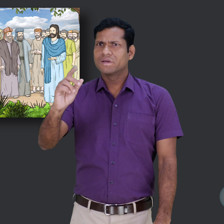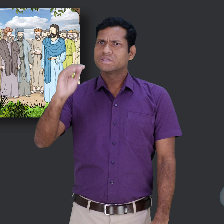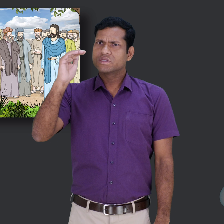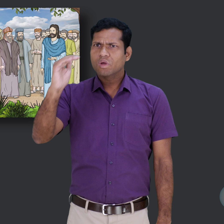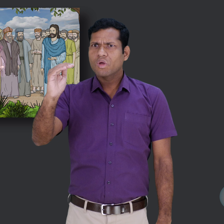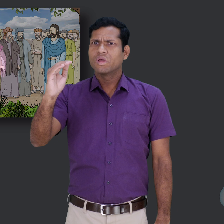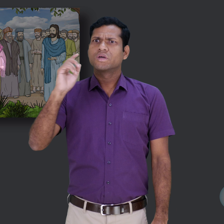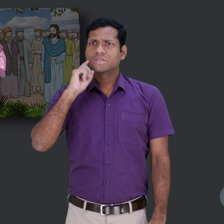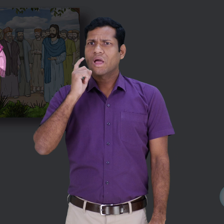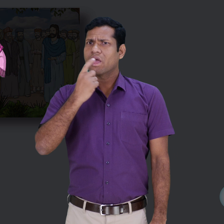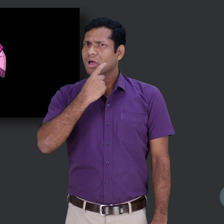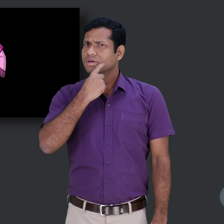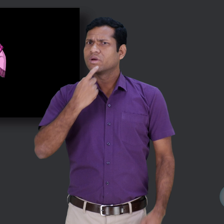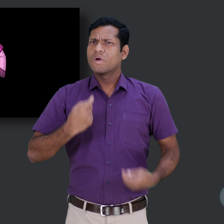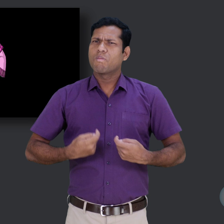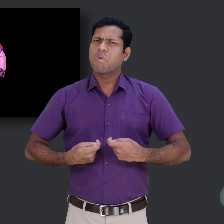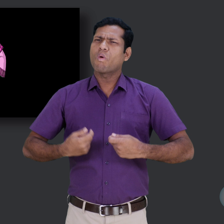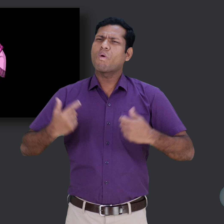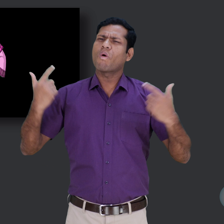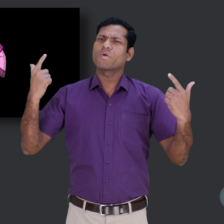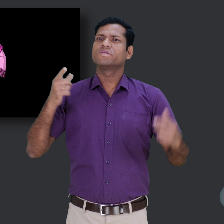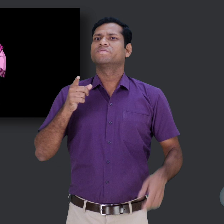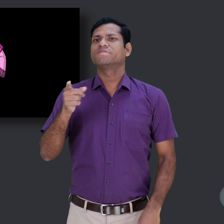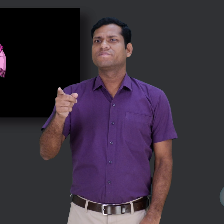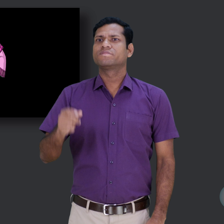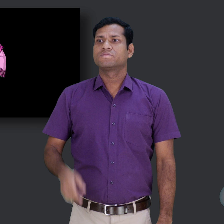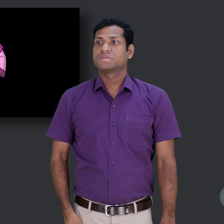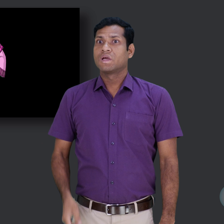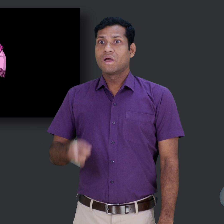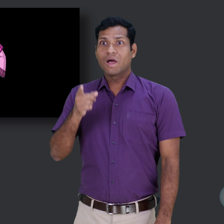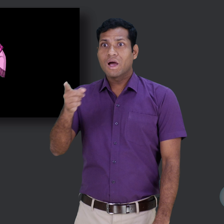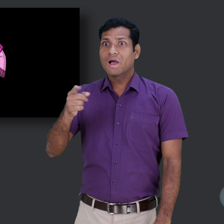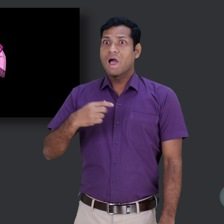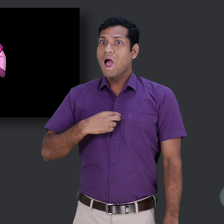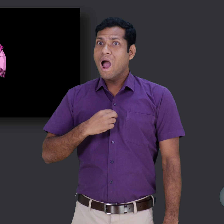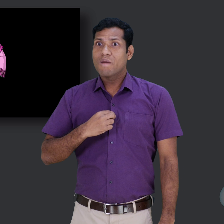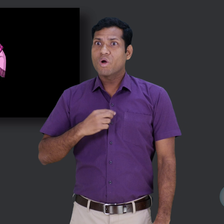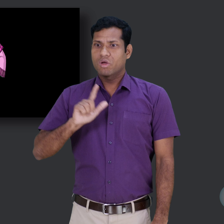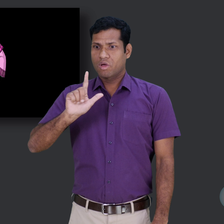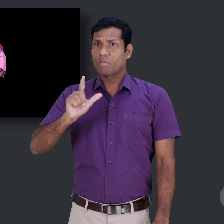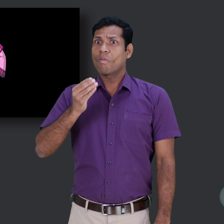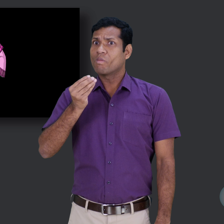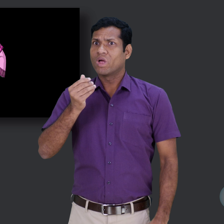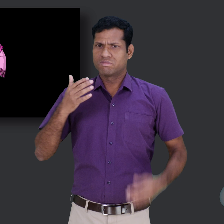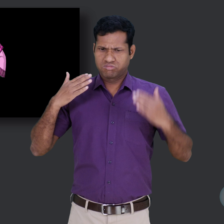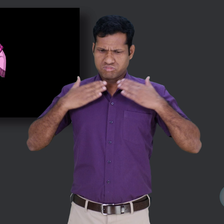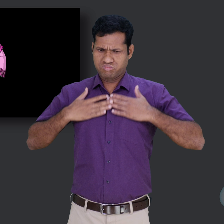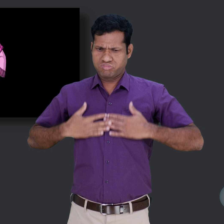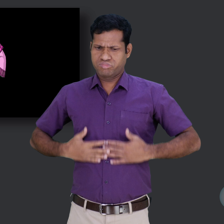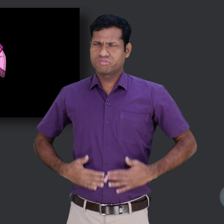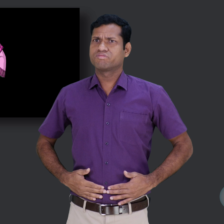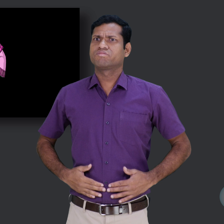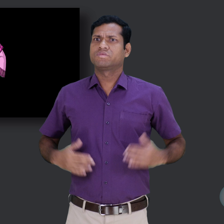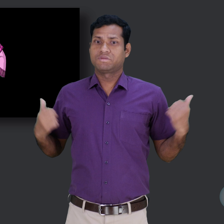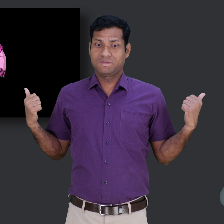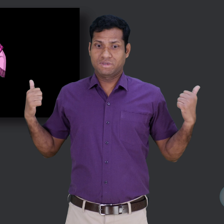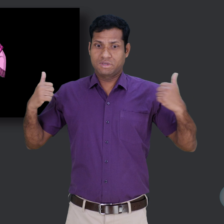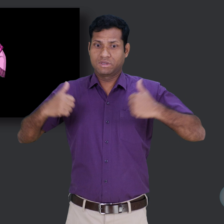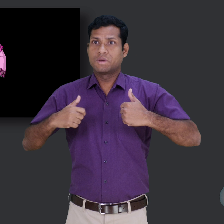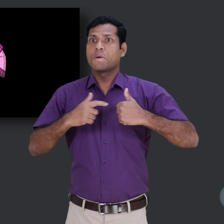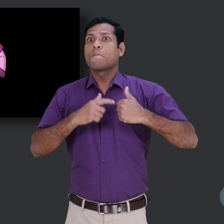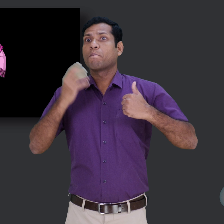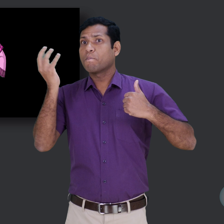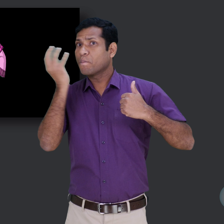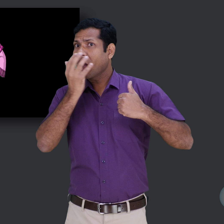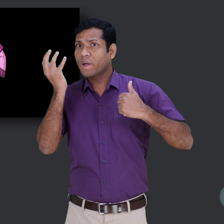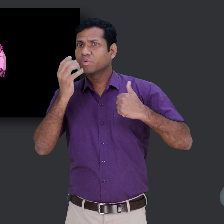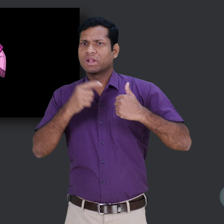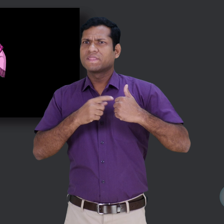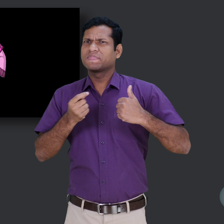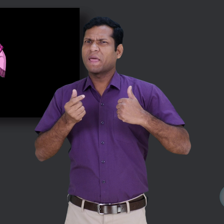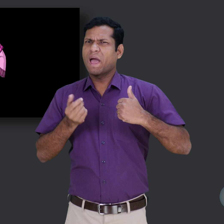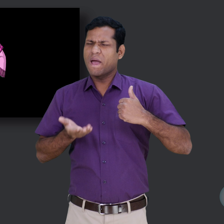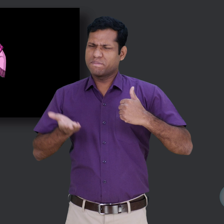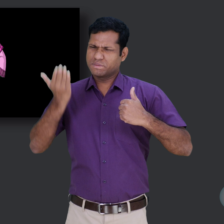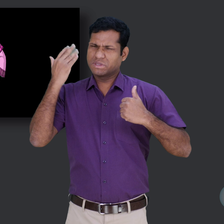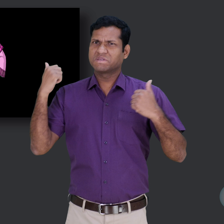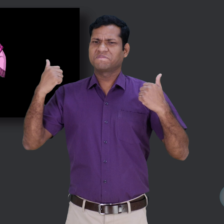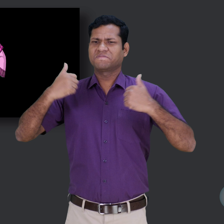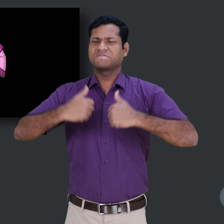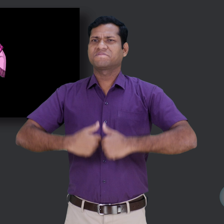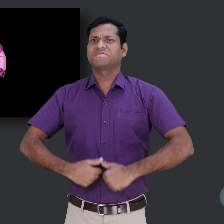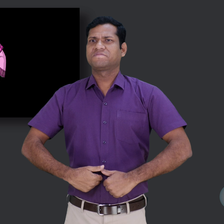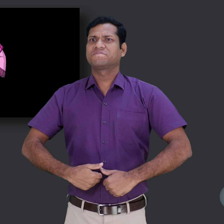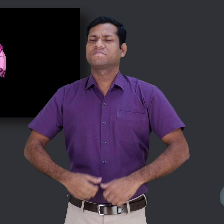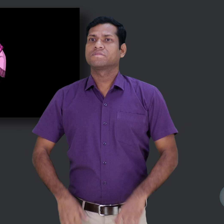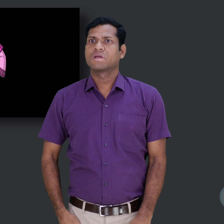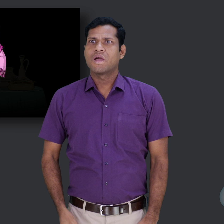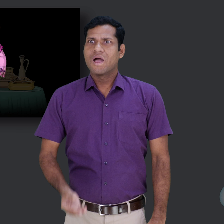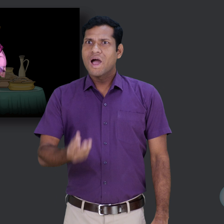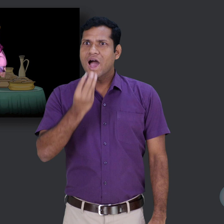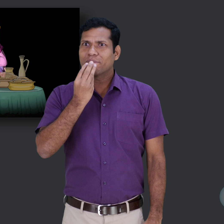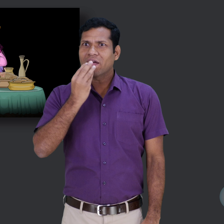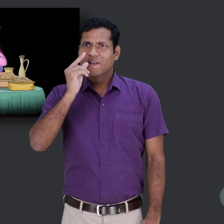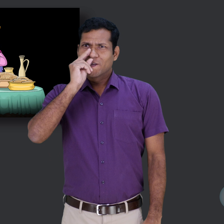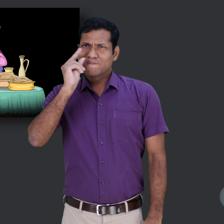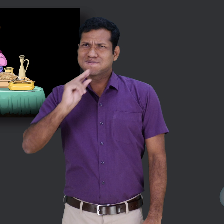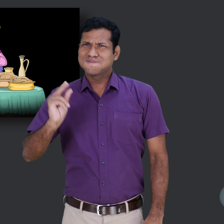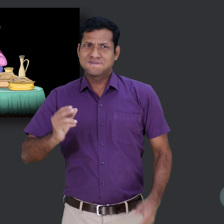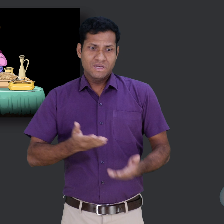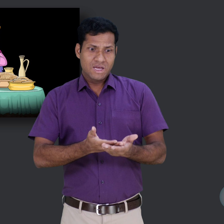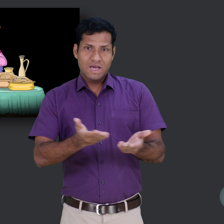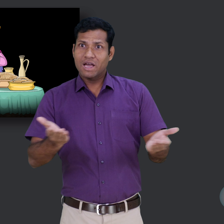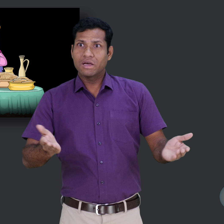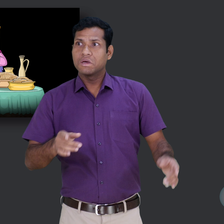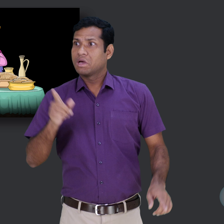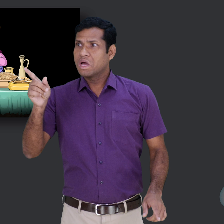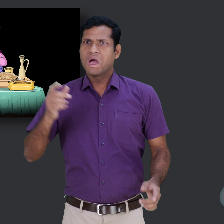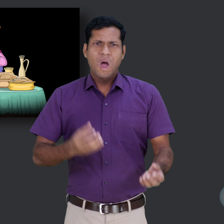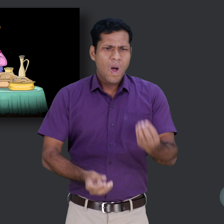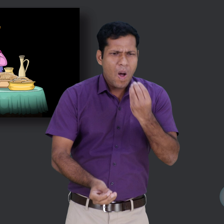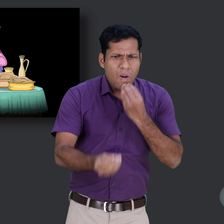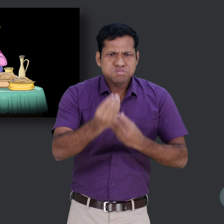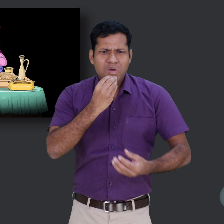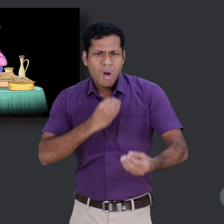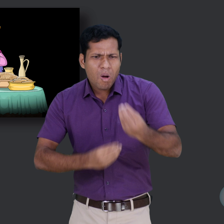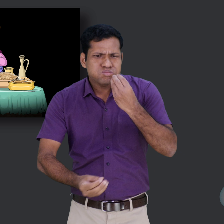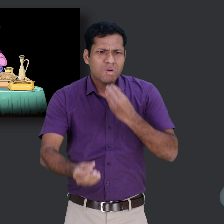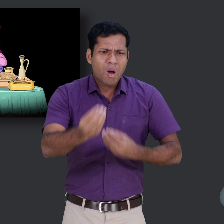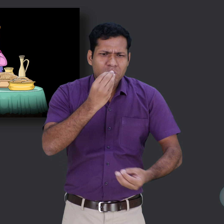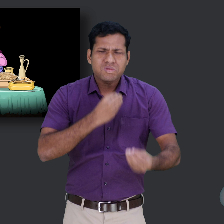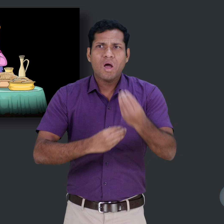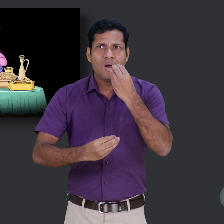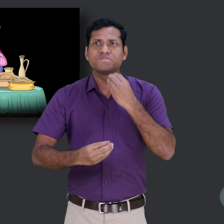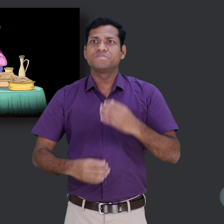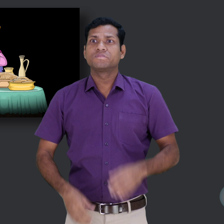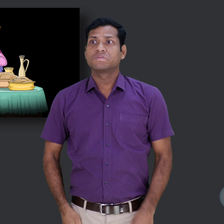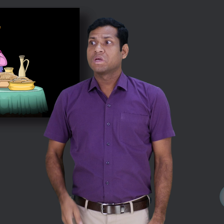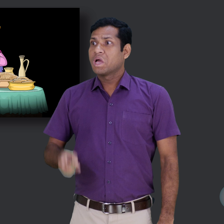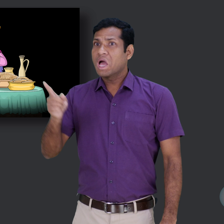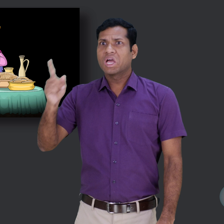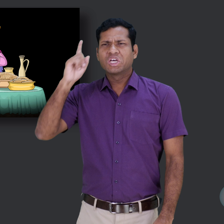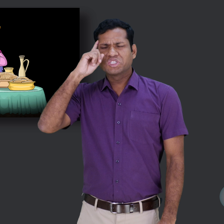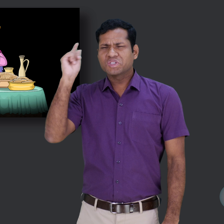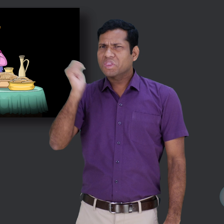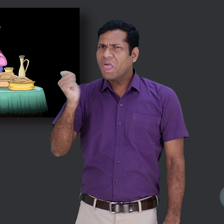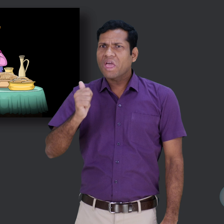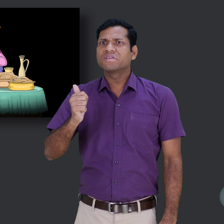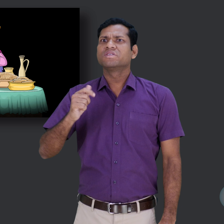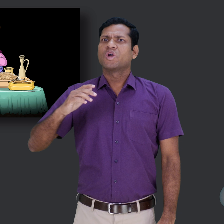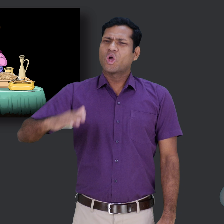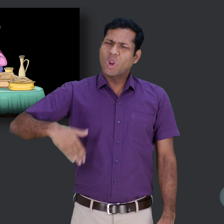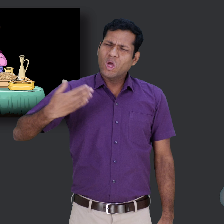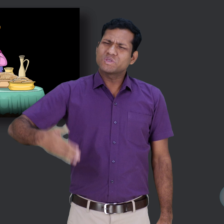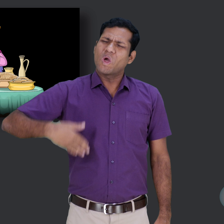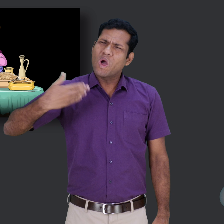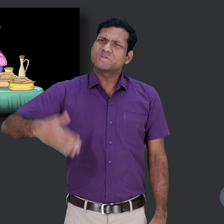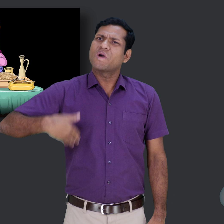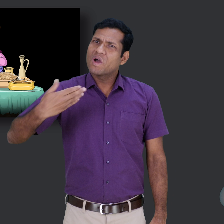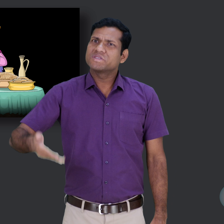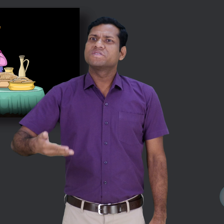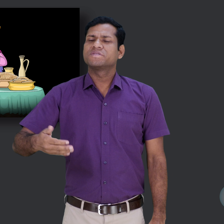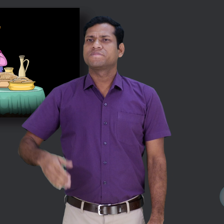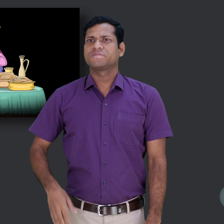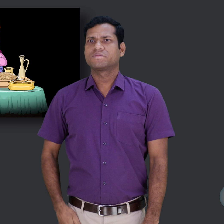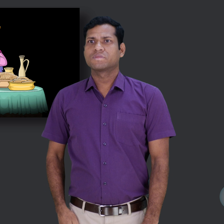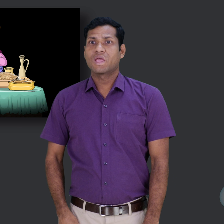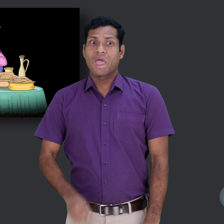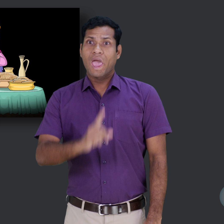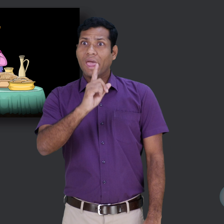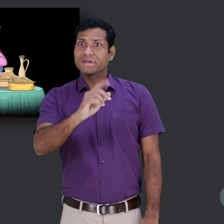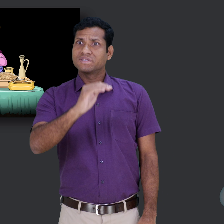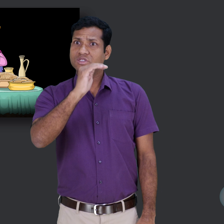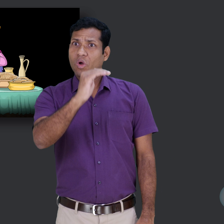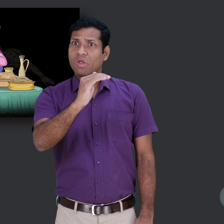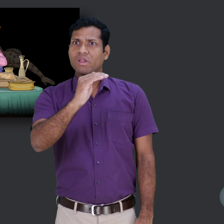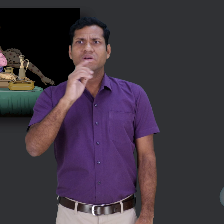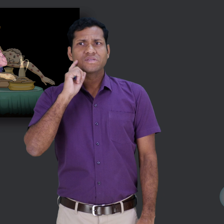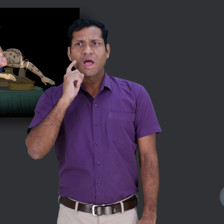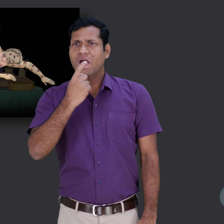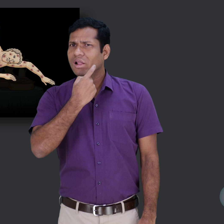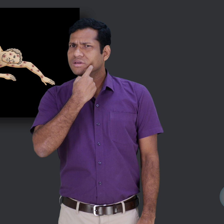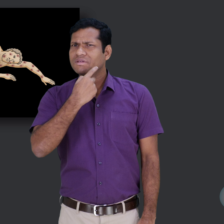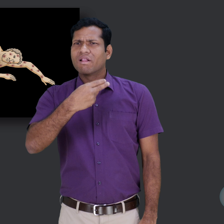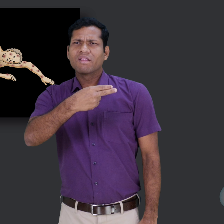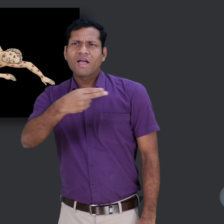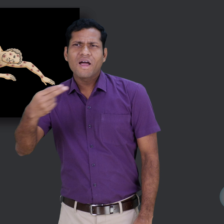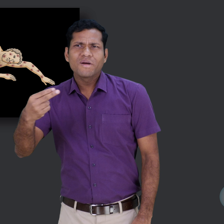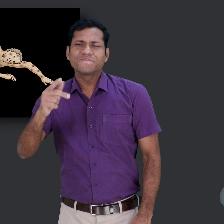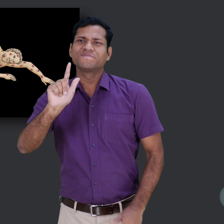Now there was a rich man dressed in purple and fine linen, who lived each day in joyous splendor.